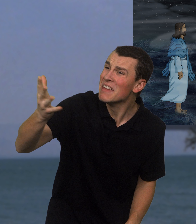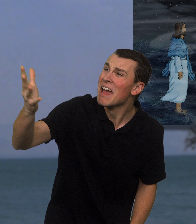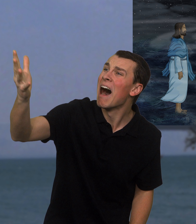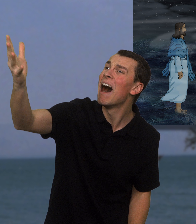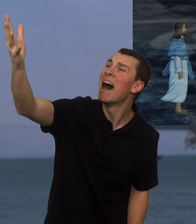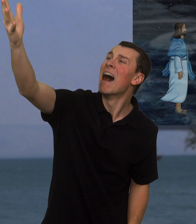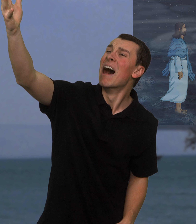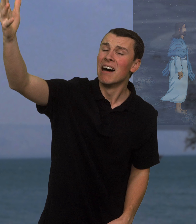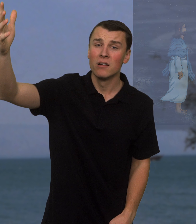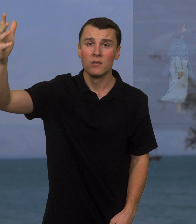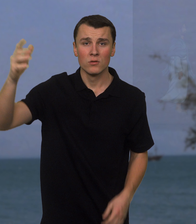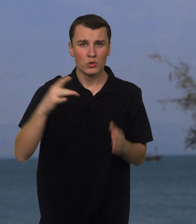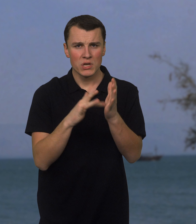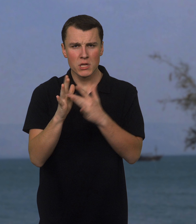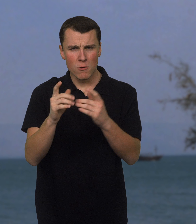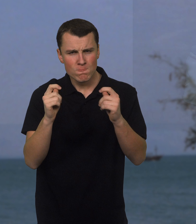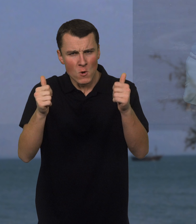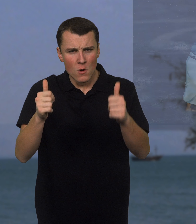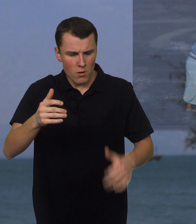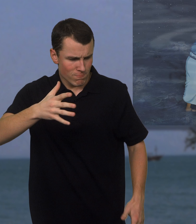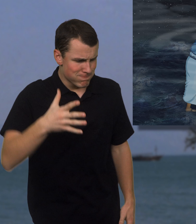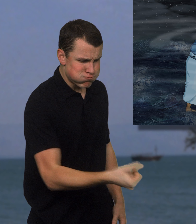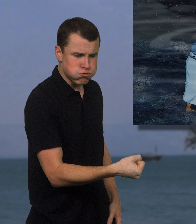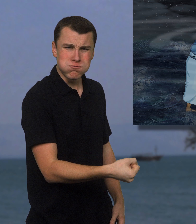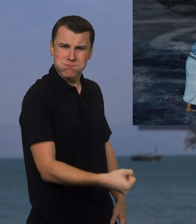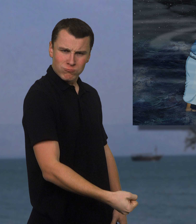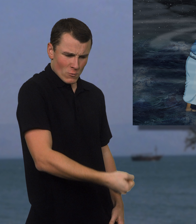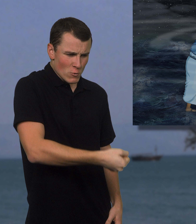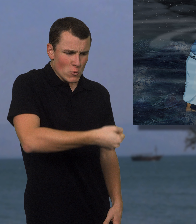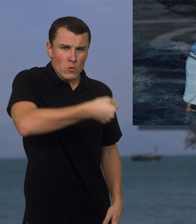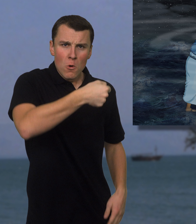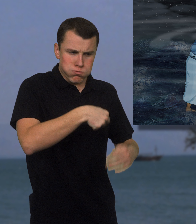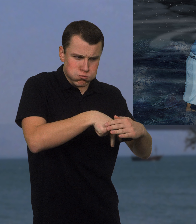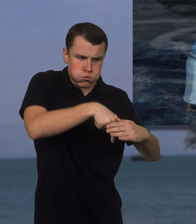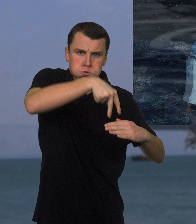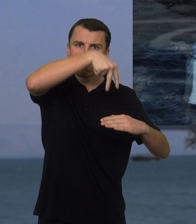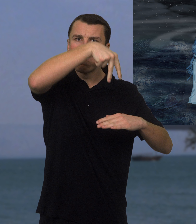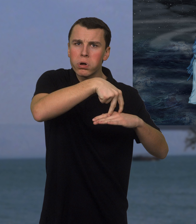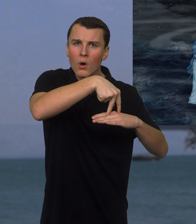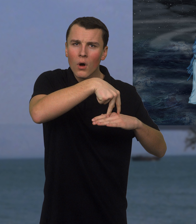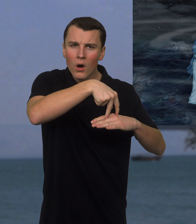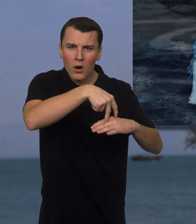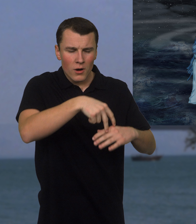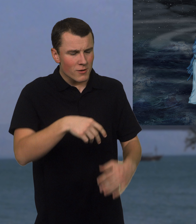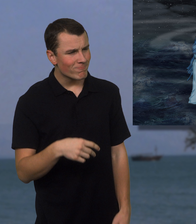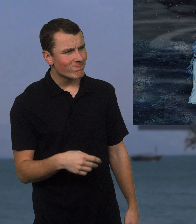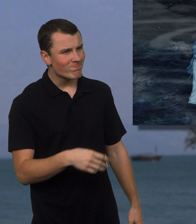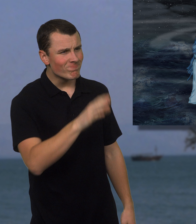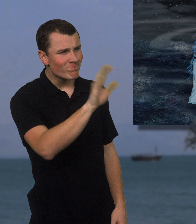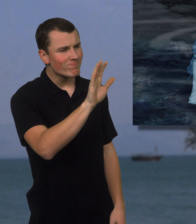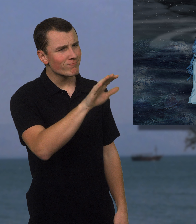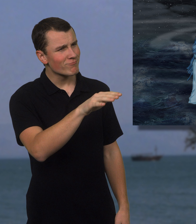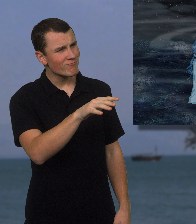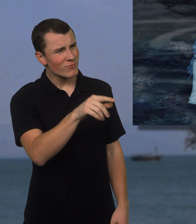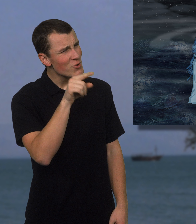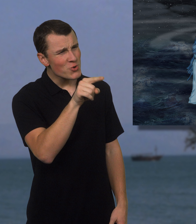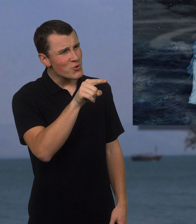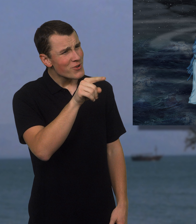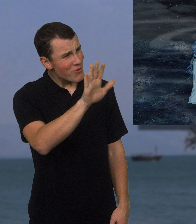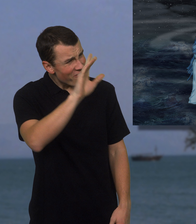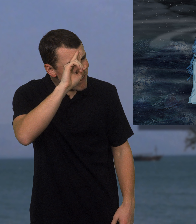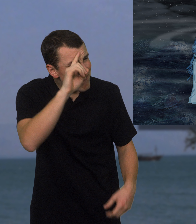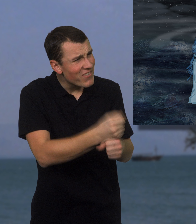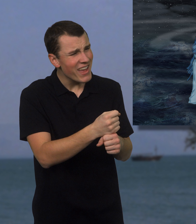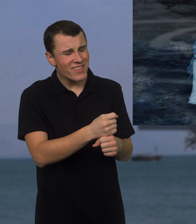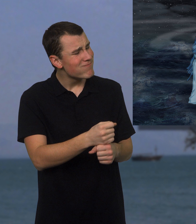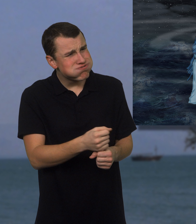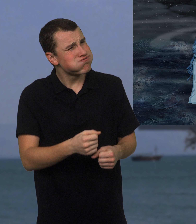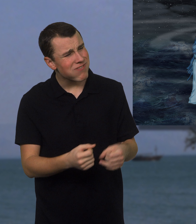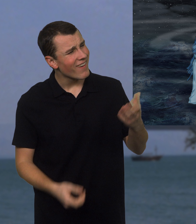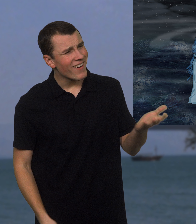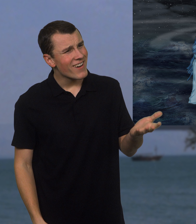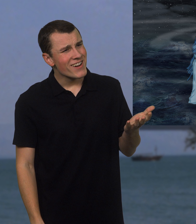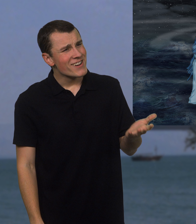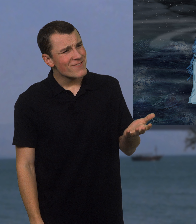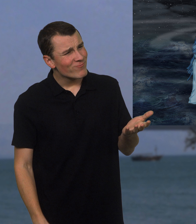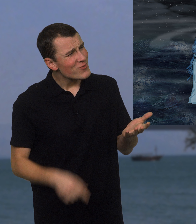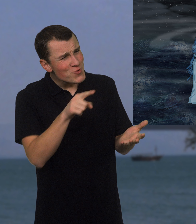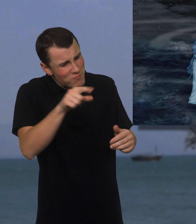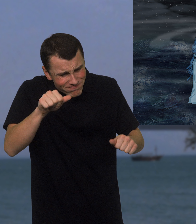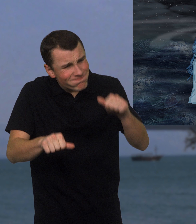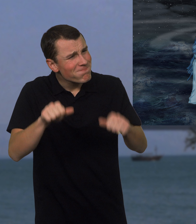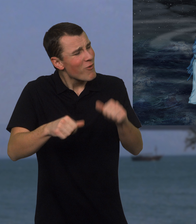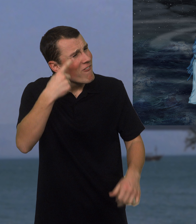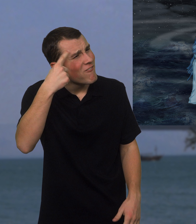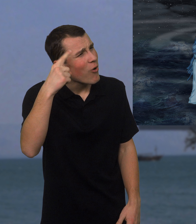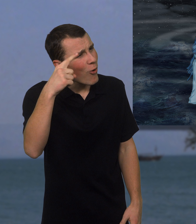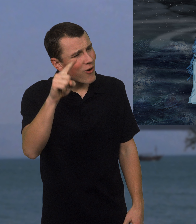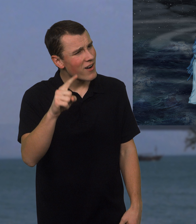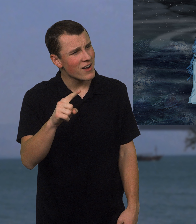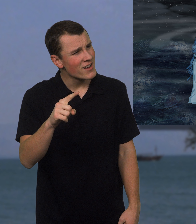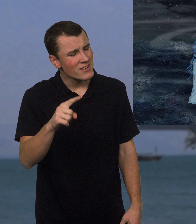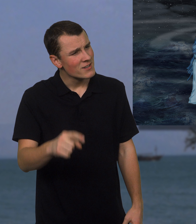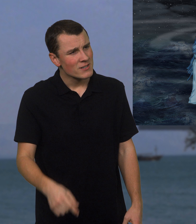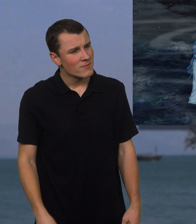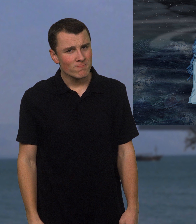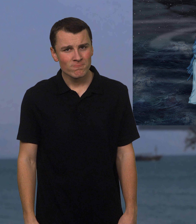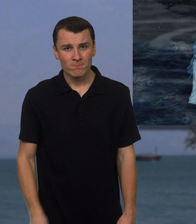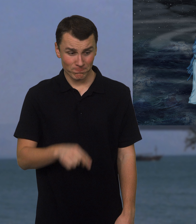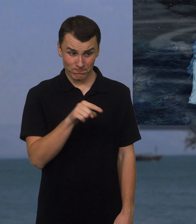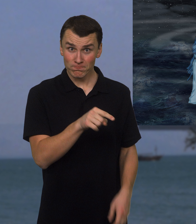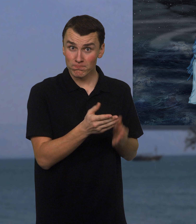Immediately Jesus reached out His hand and took hold of Peter.